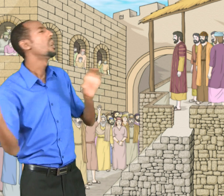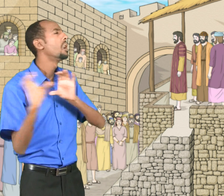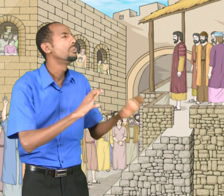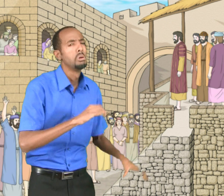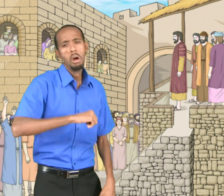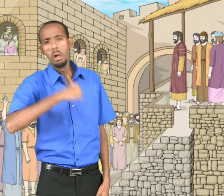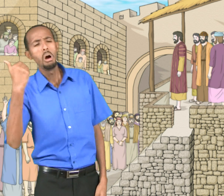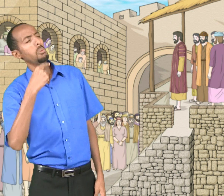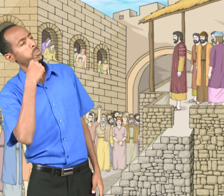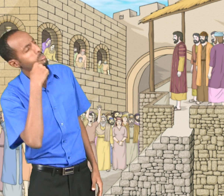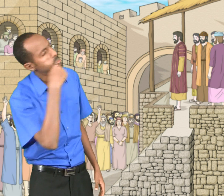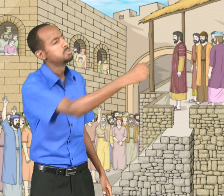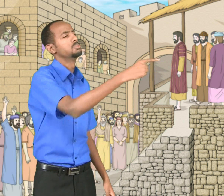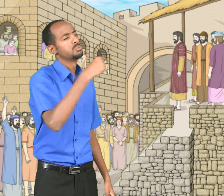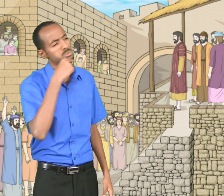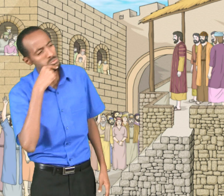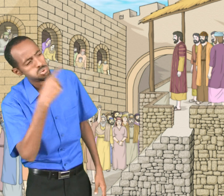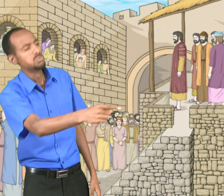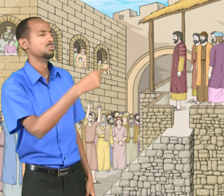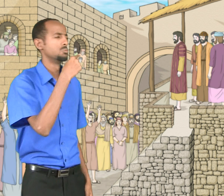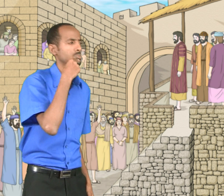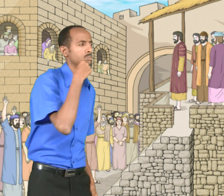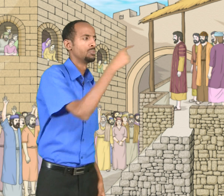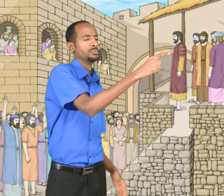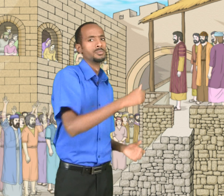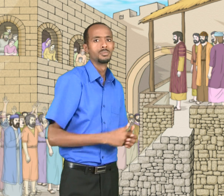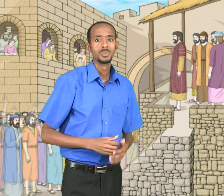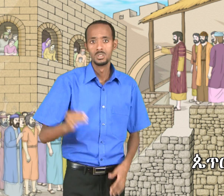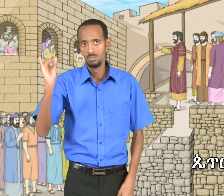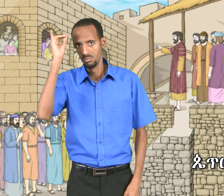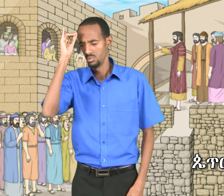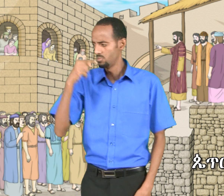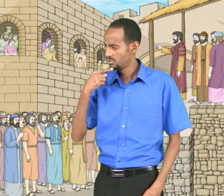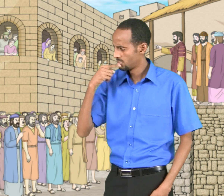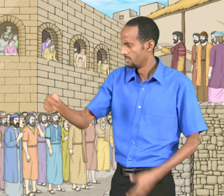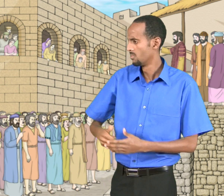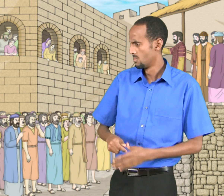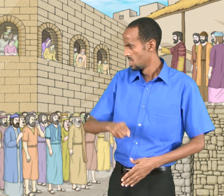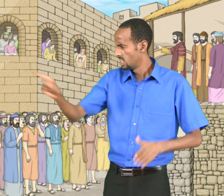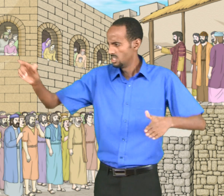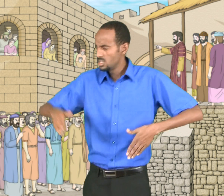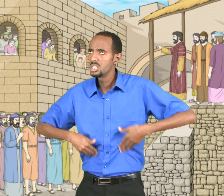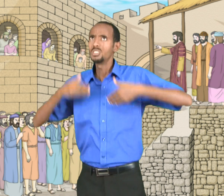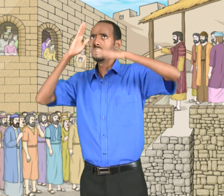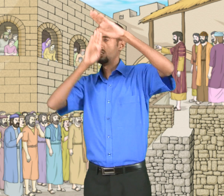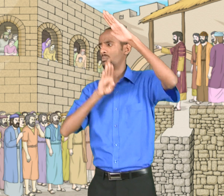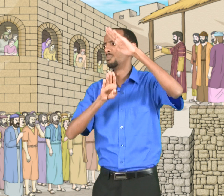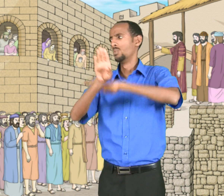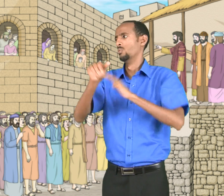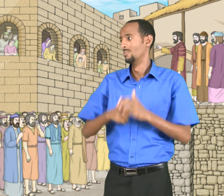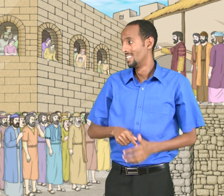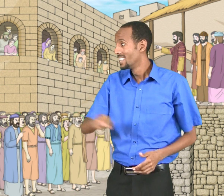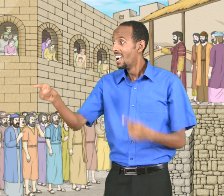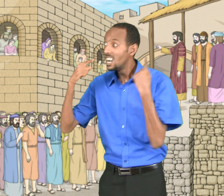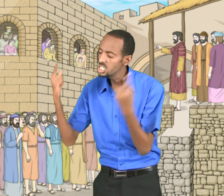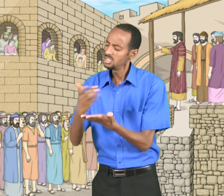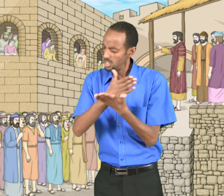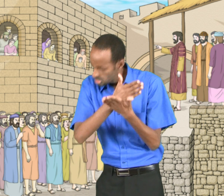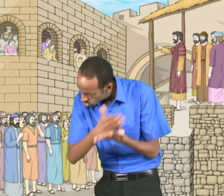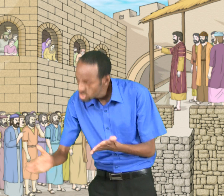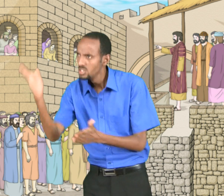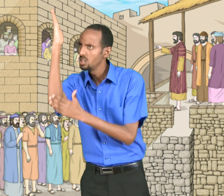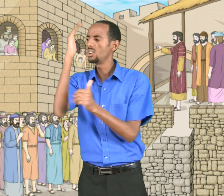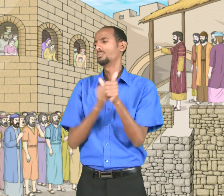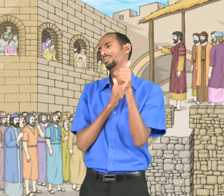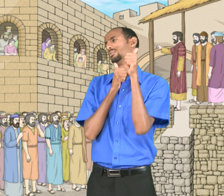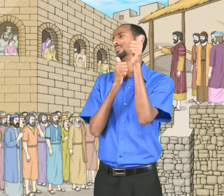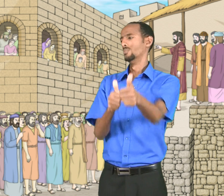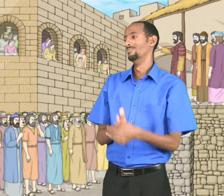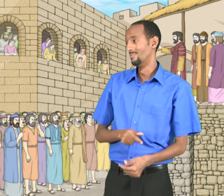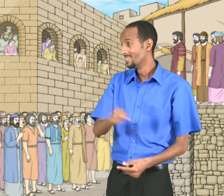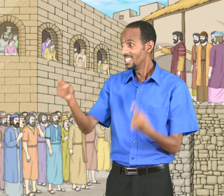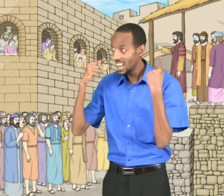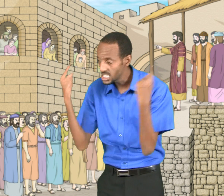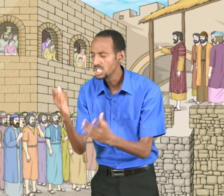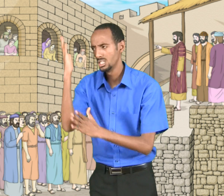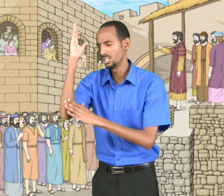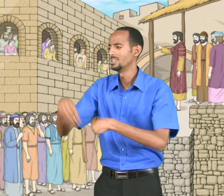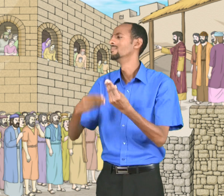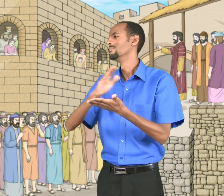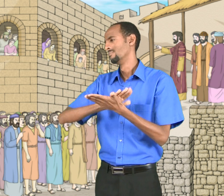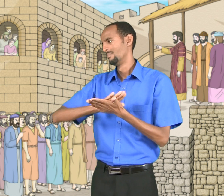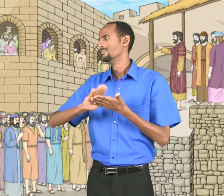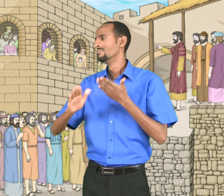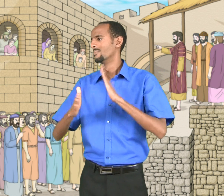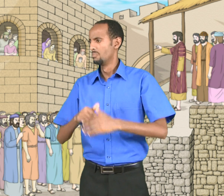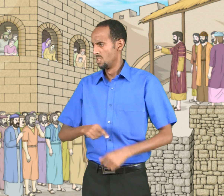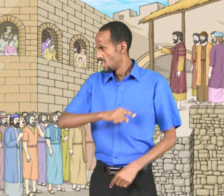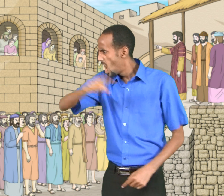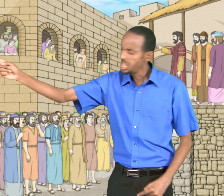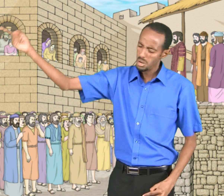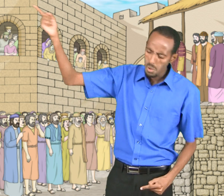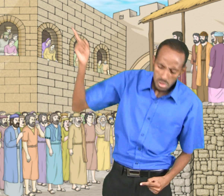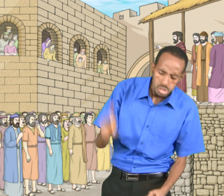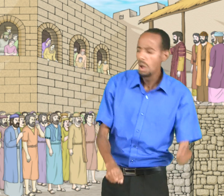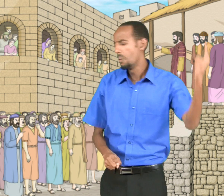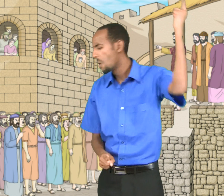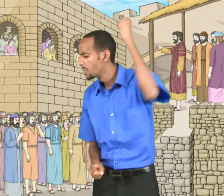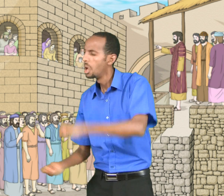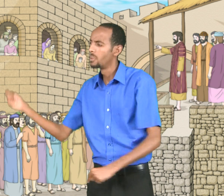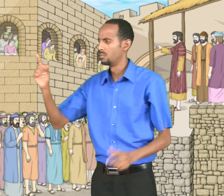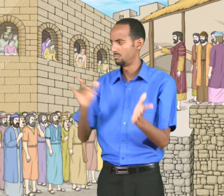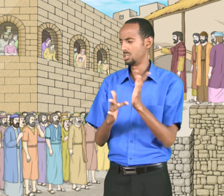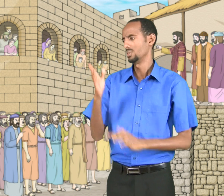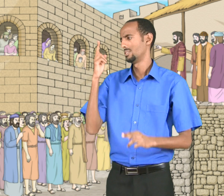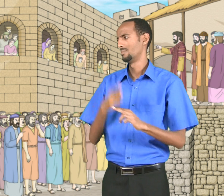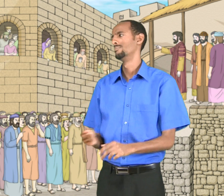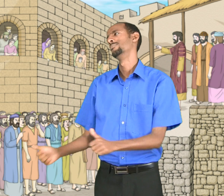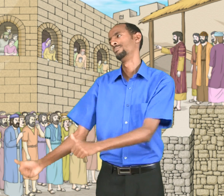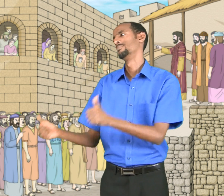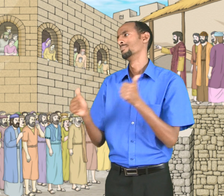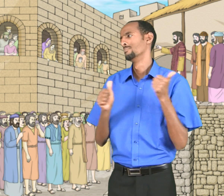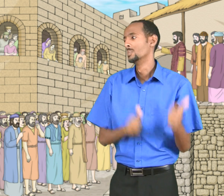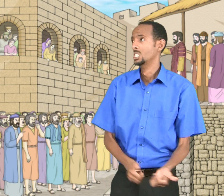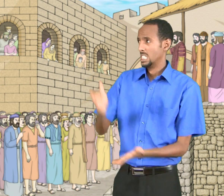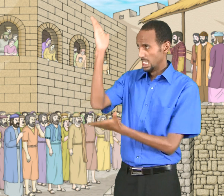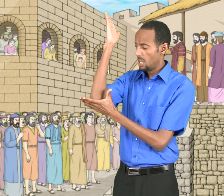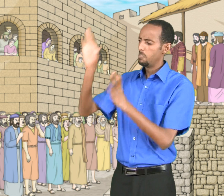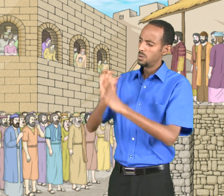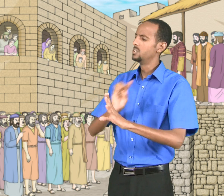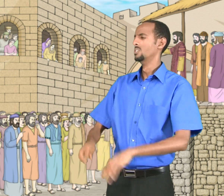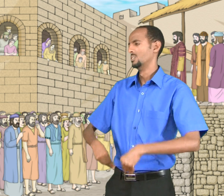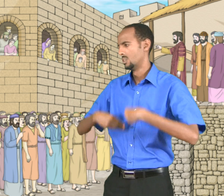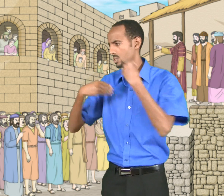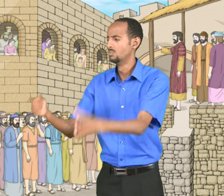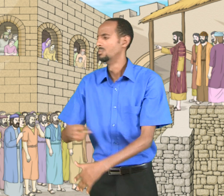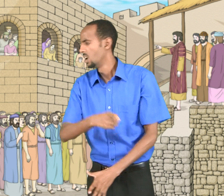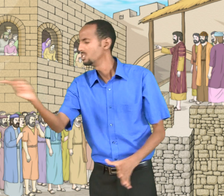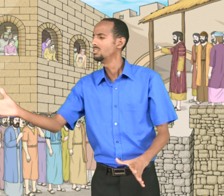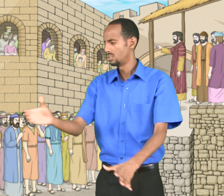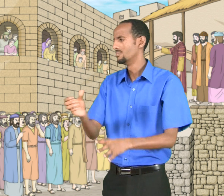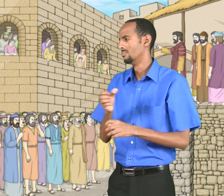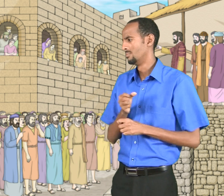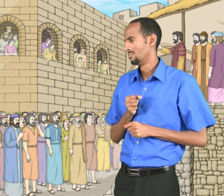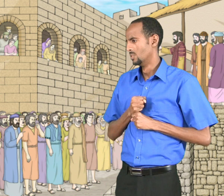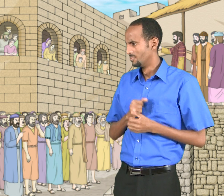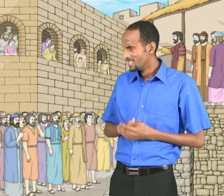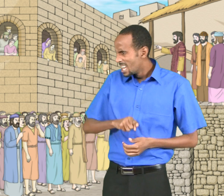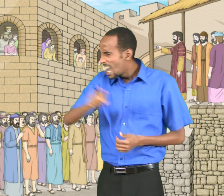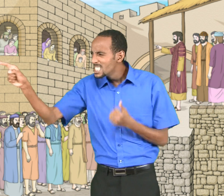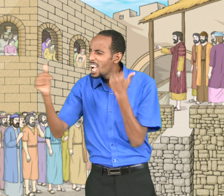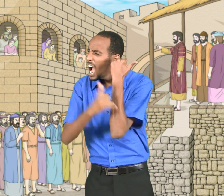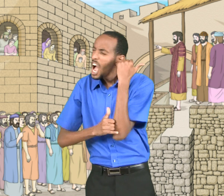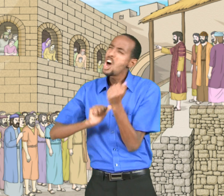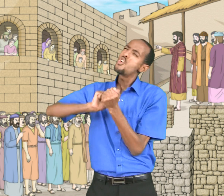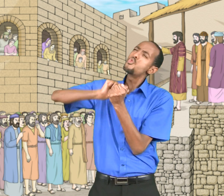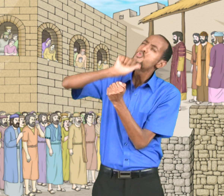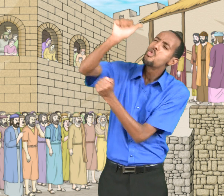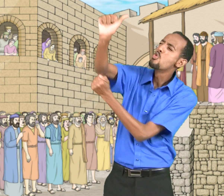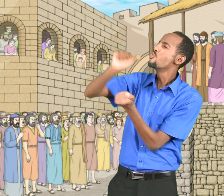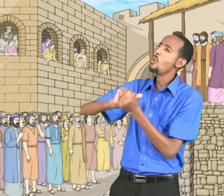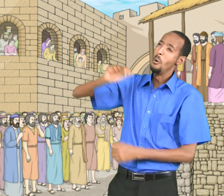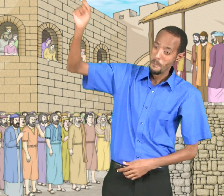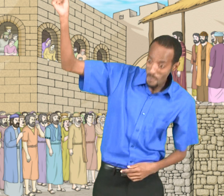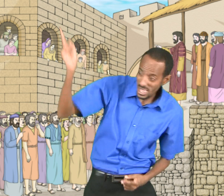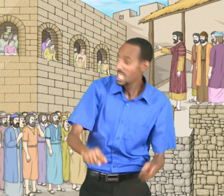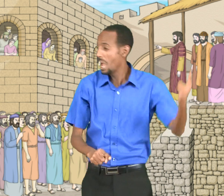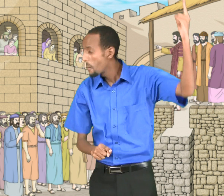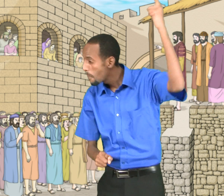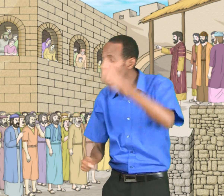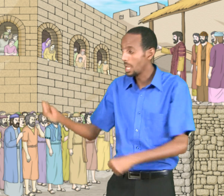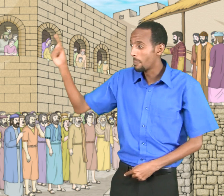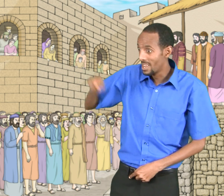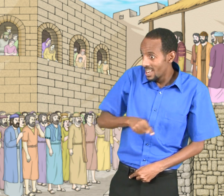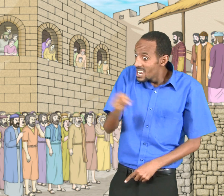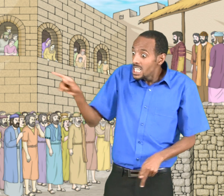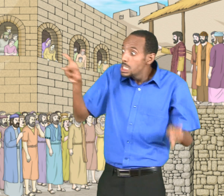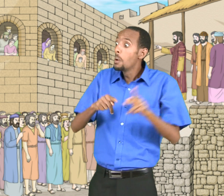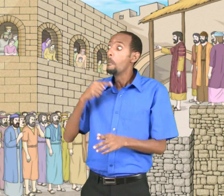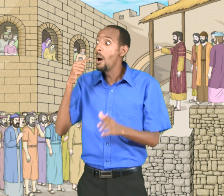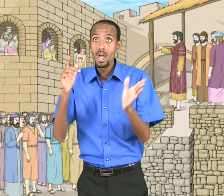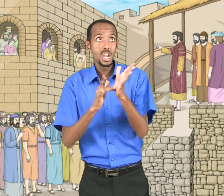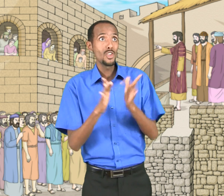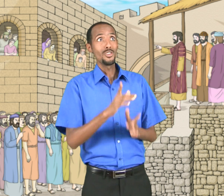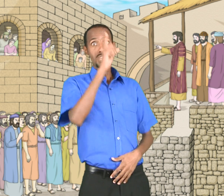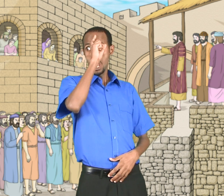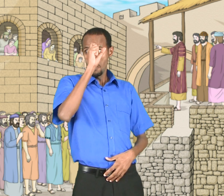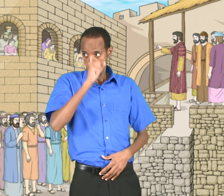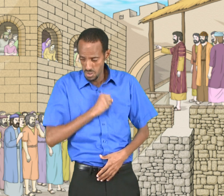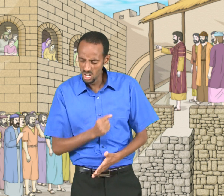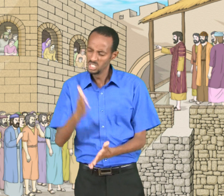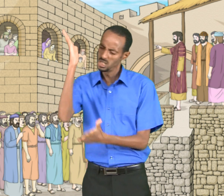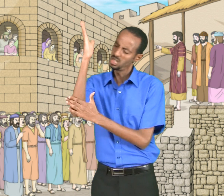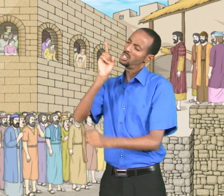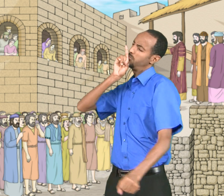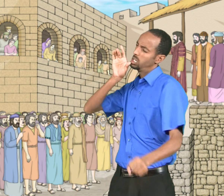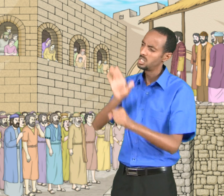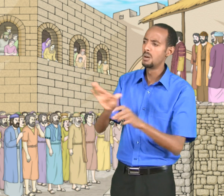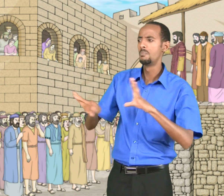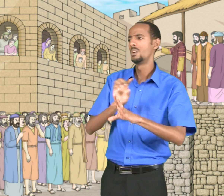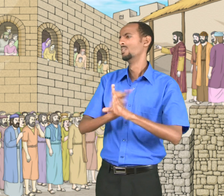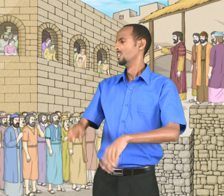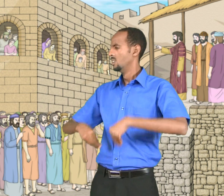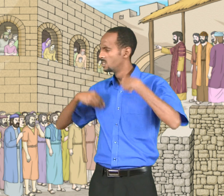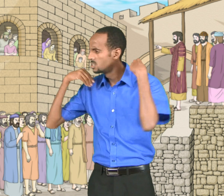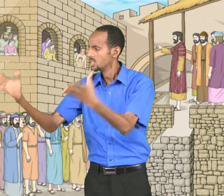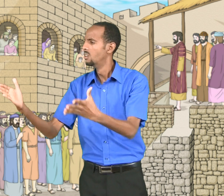Peter replied, “Repent and be baptized, every one of you, in the name of Jesus Christ for the forgiveness of your sins, and you will receive the gift of the Holy Spirit.